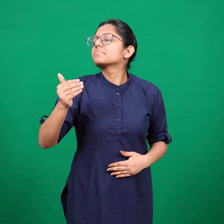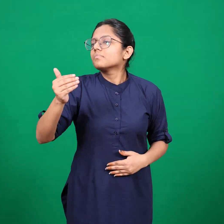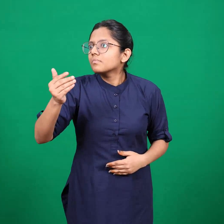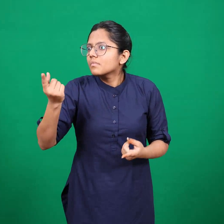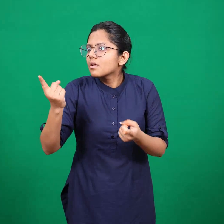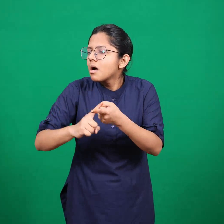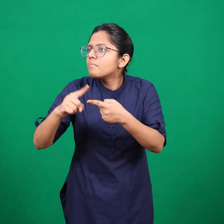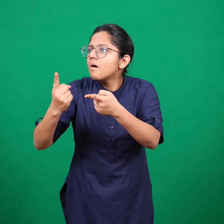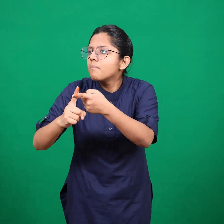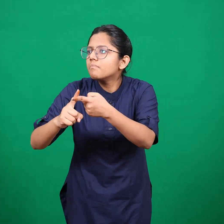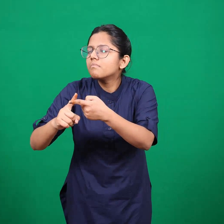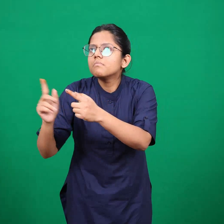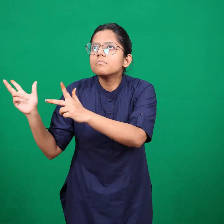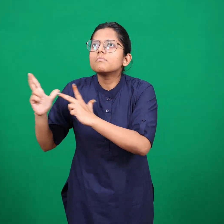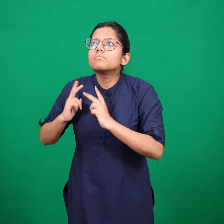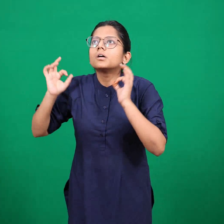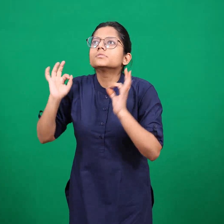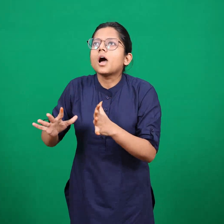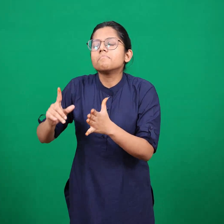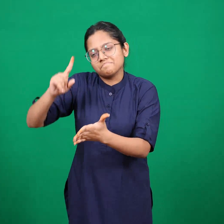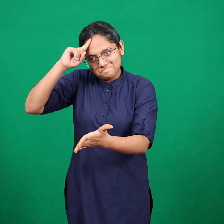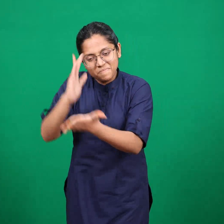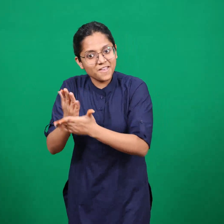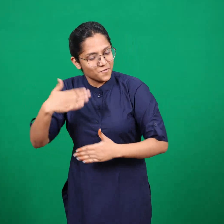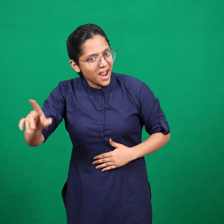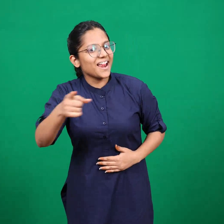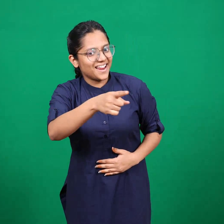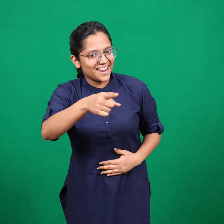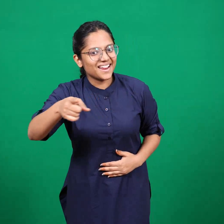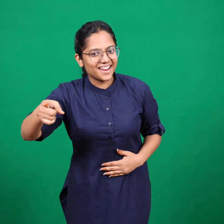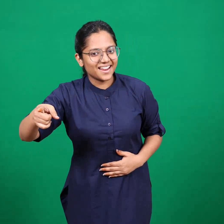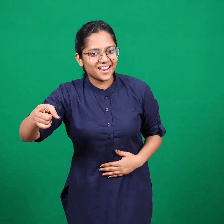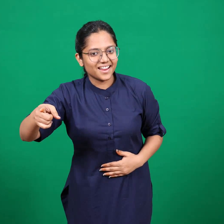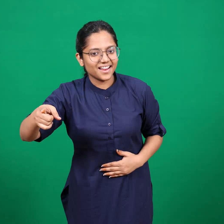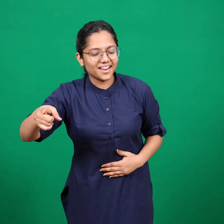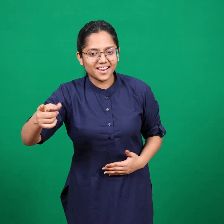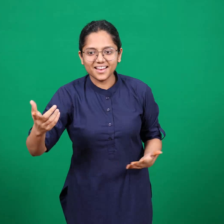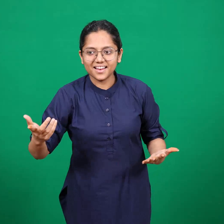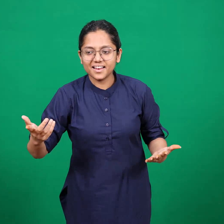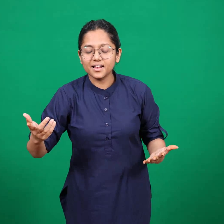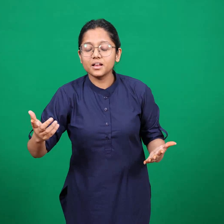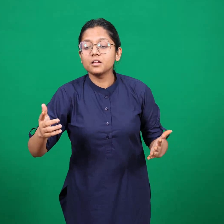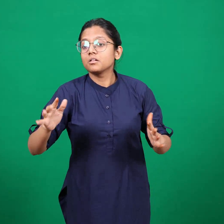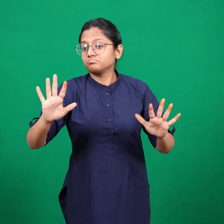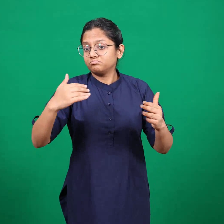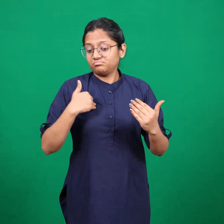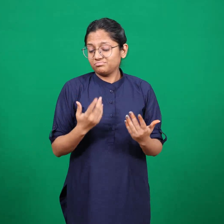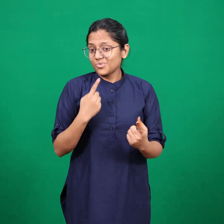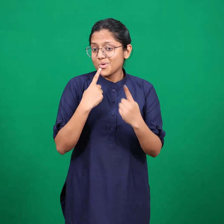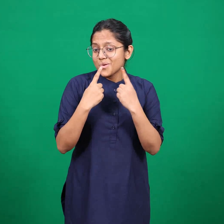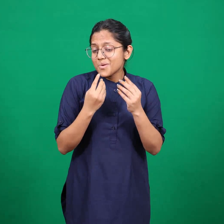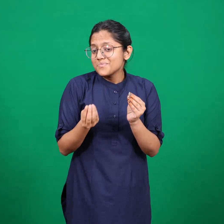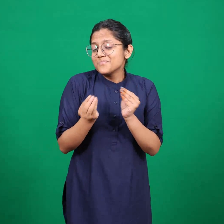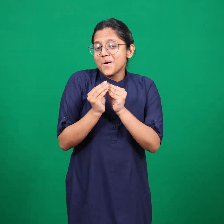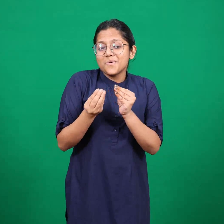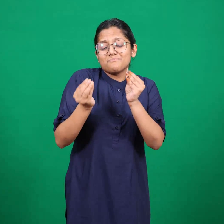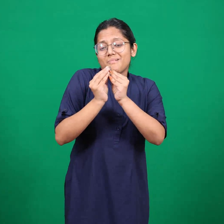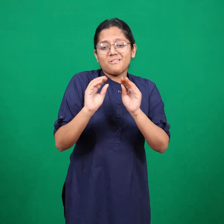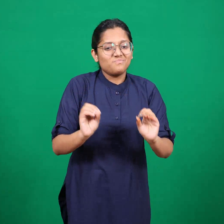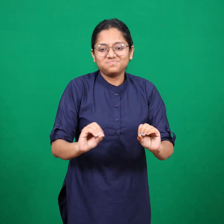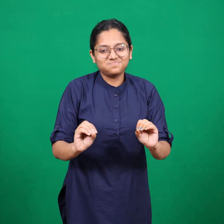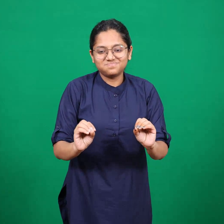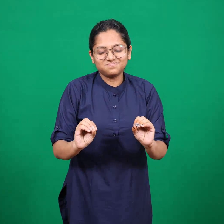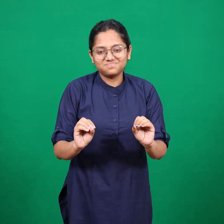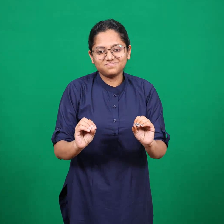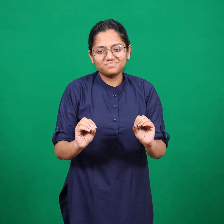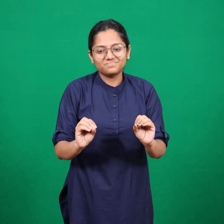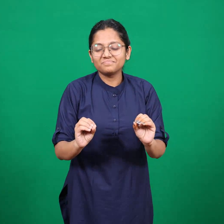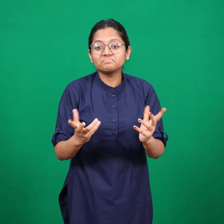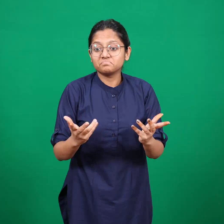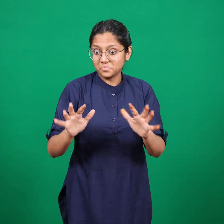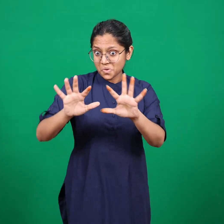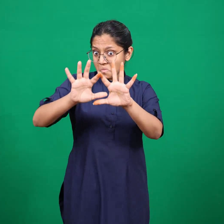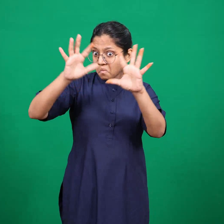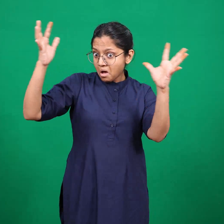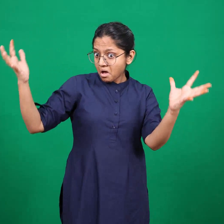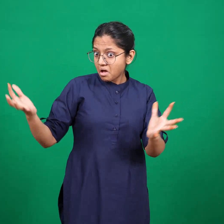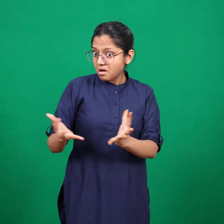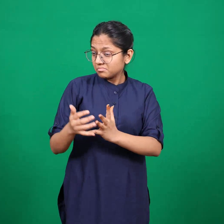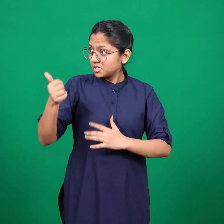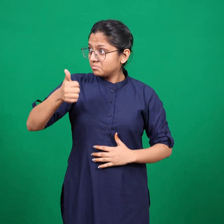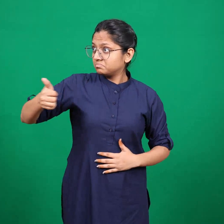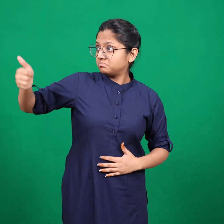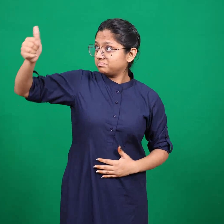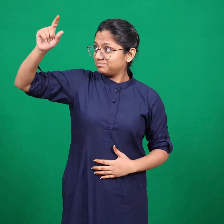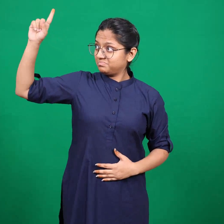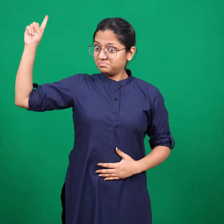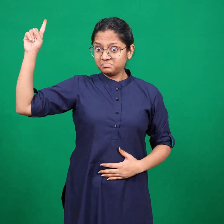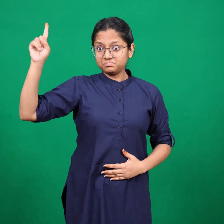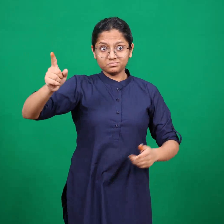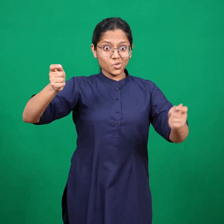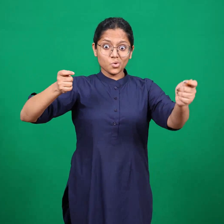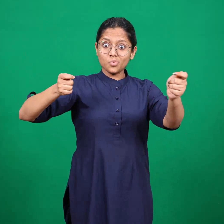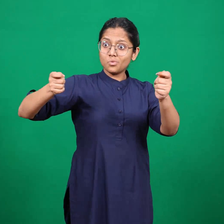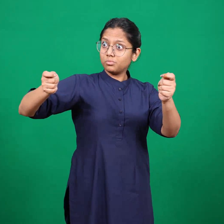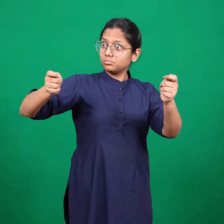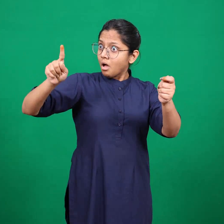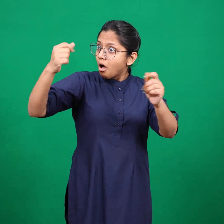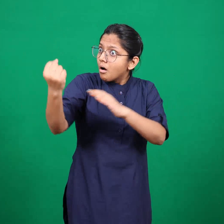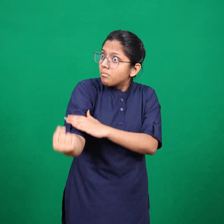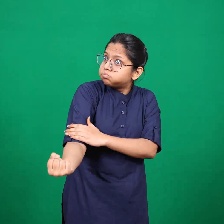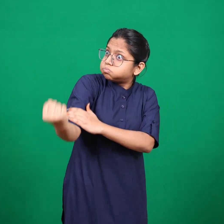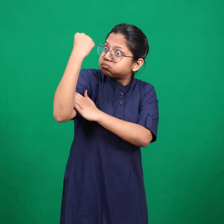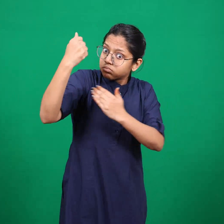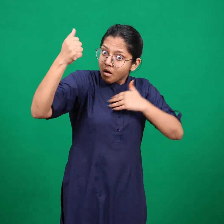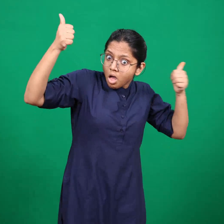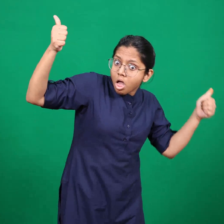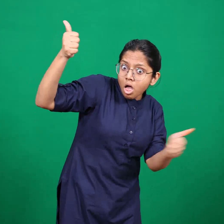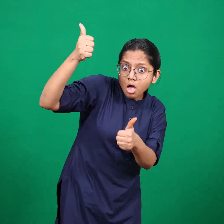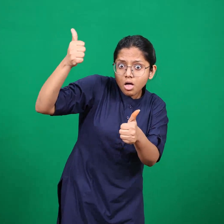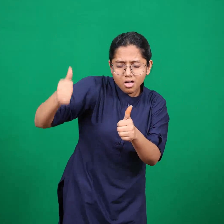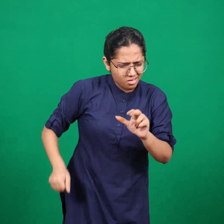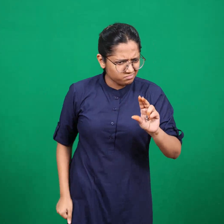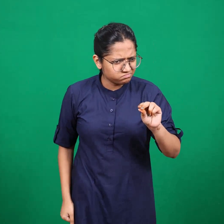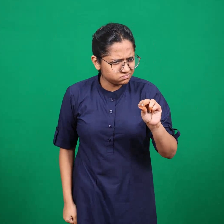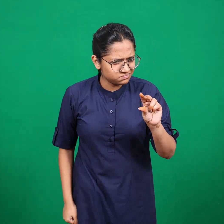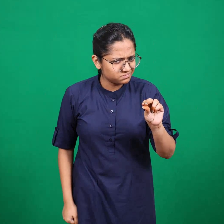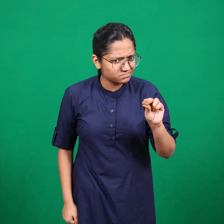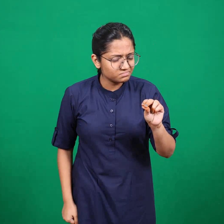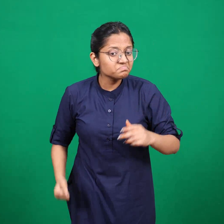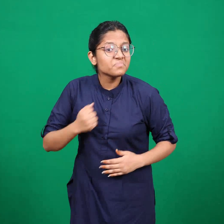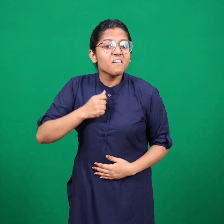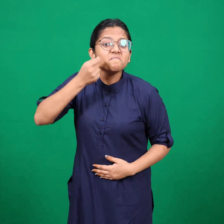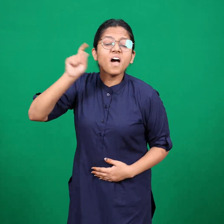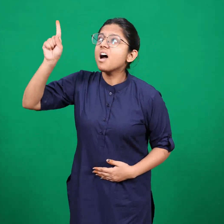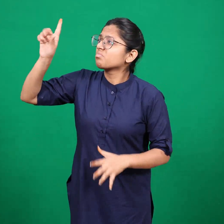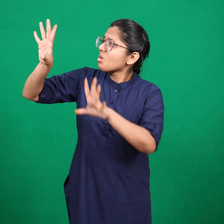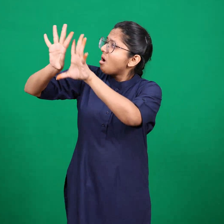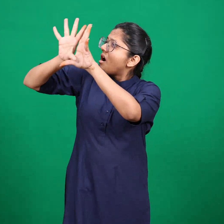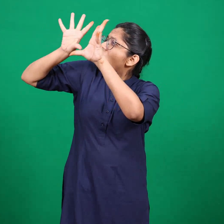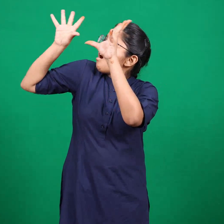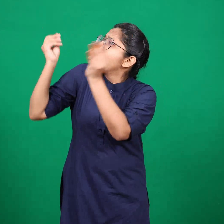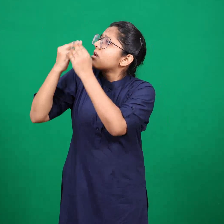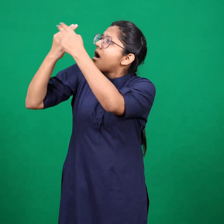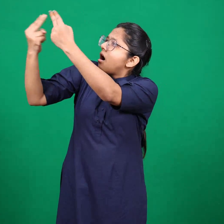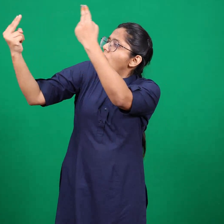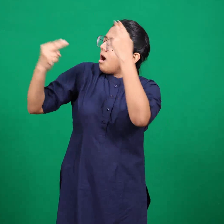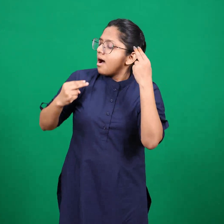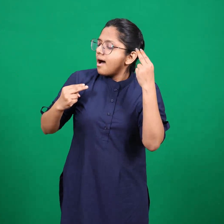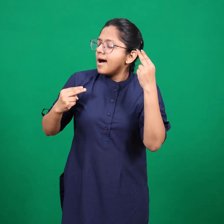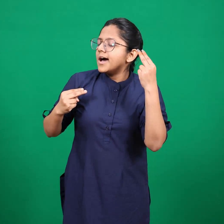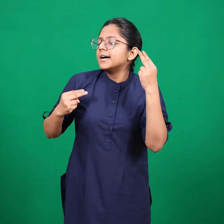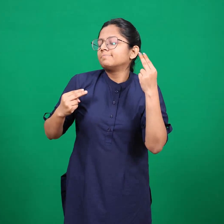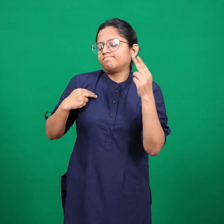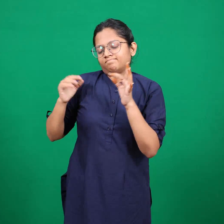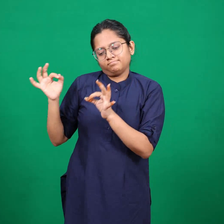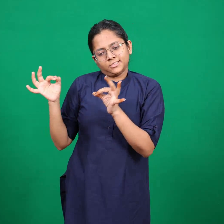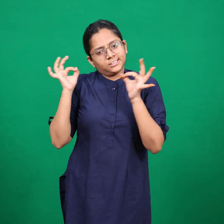I will not speak with you much longer, for the prince of this world is coming, and he has no claim on Me.